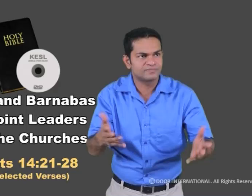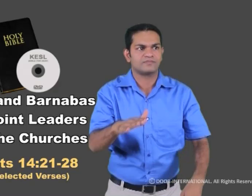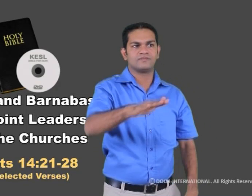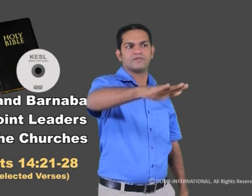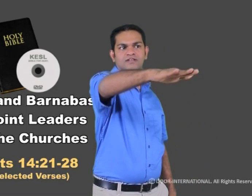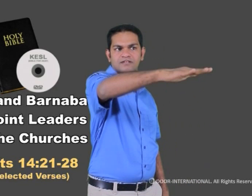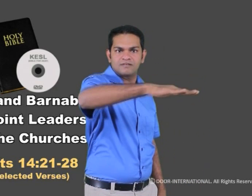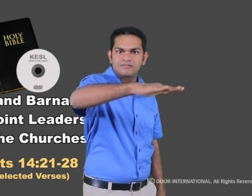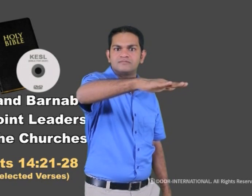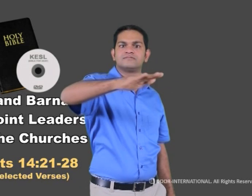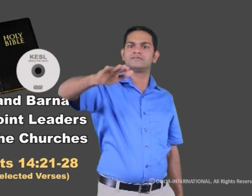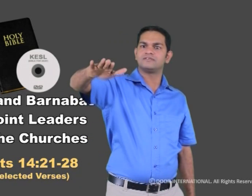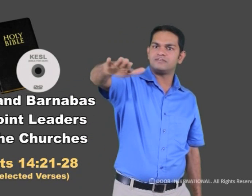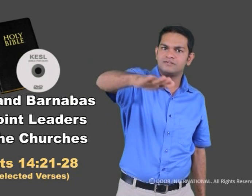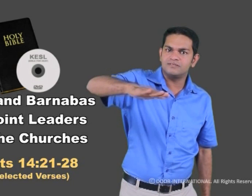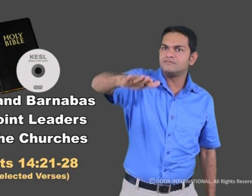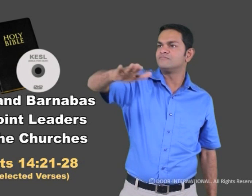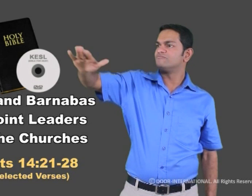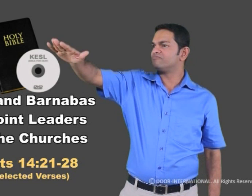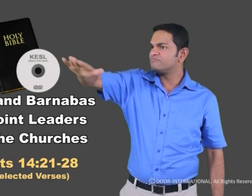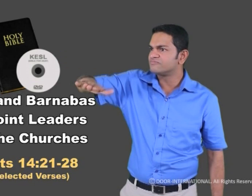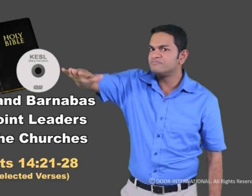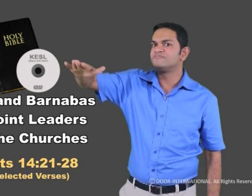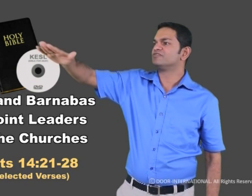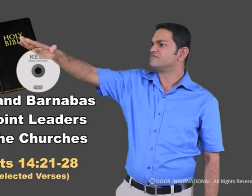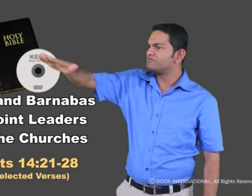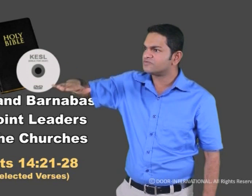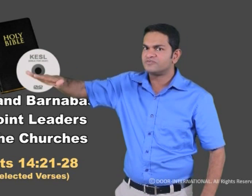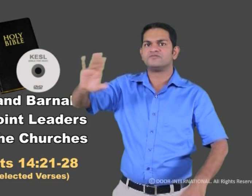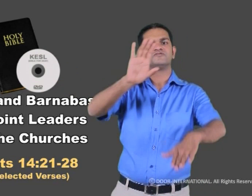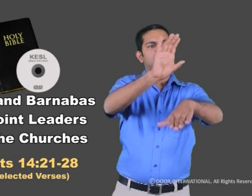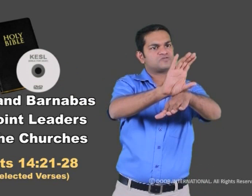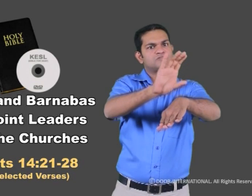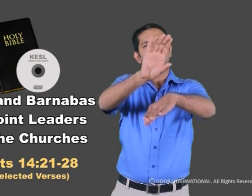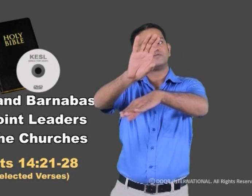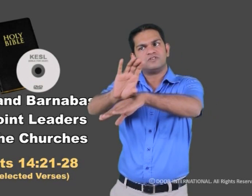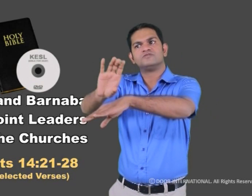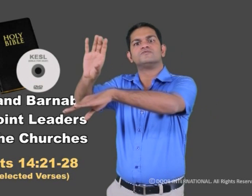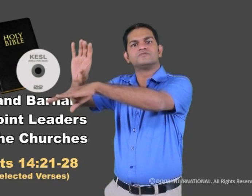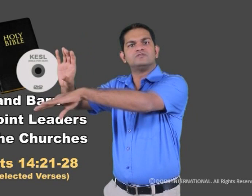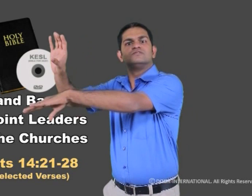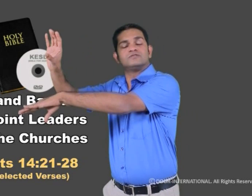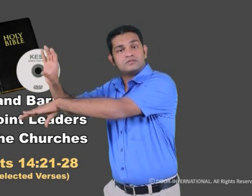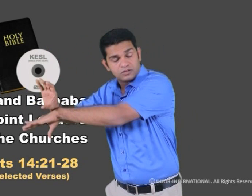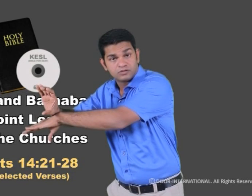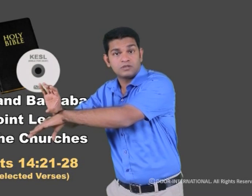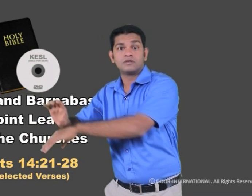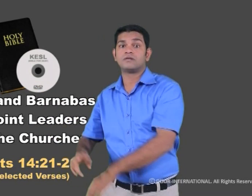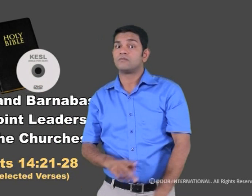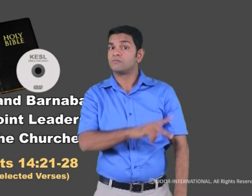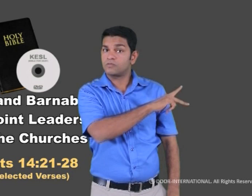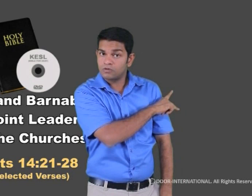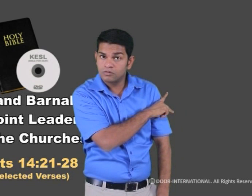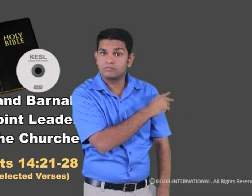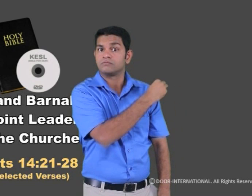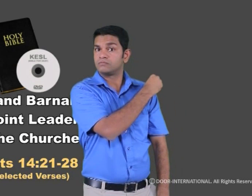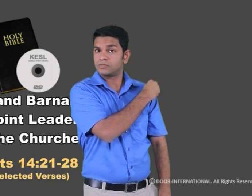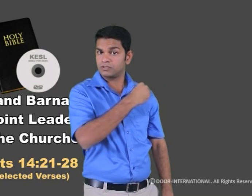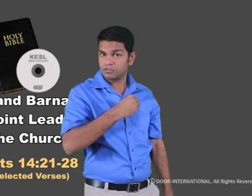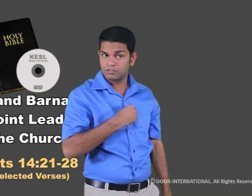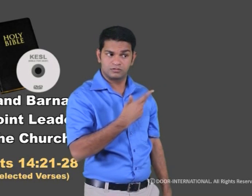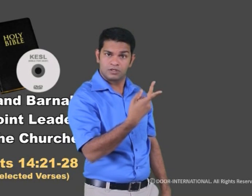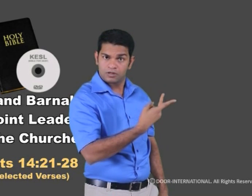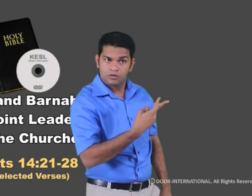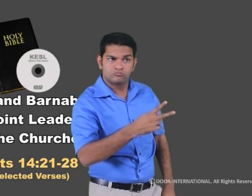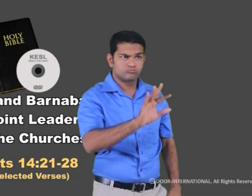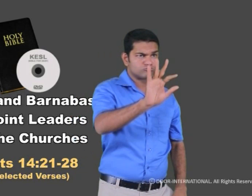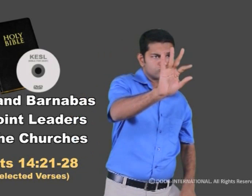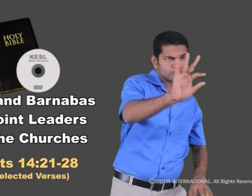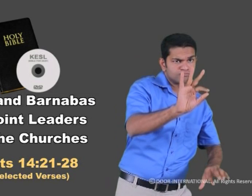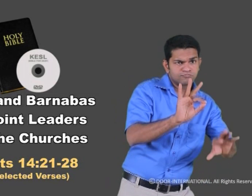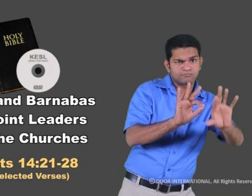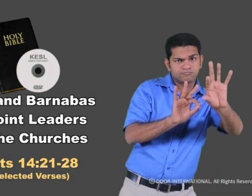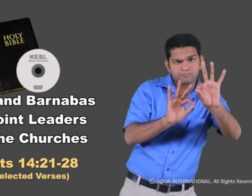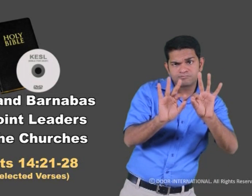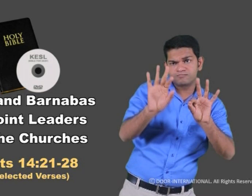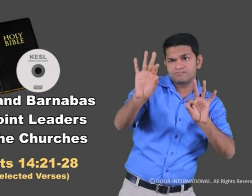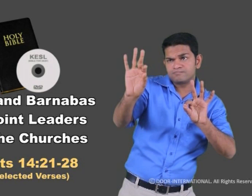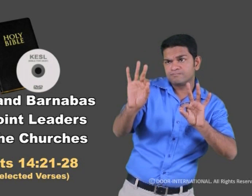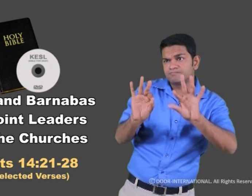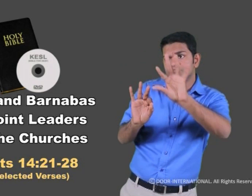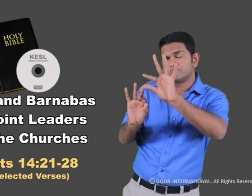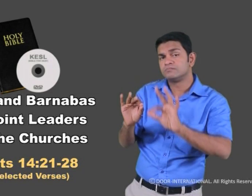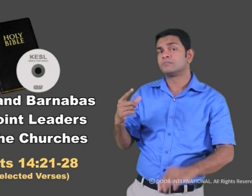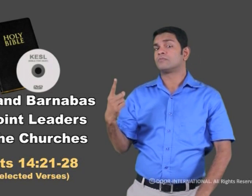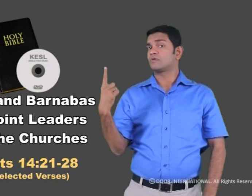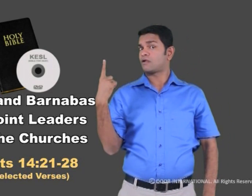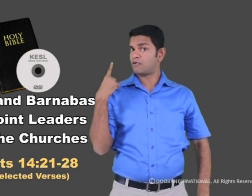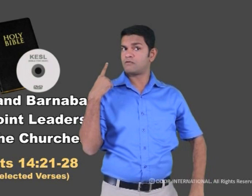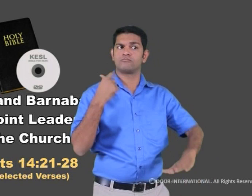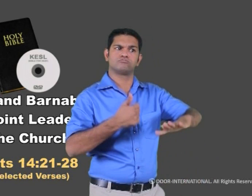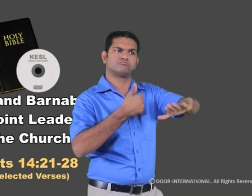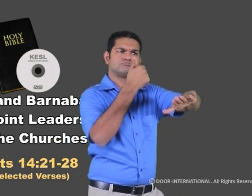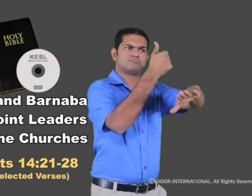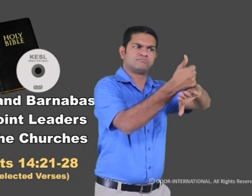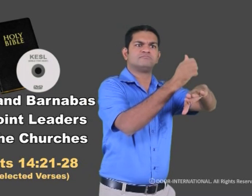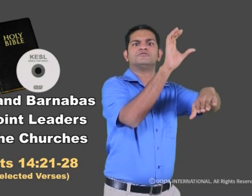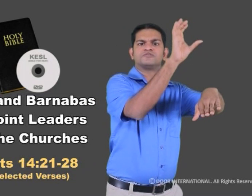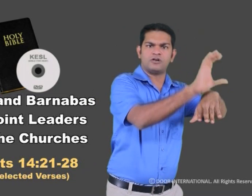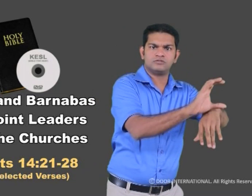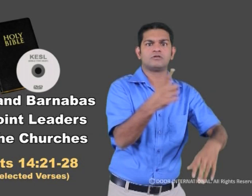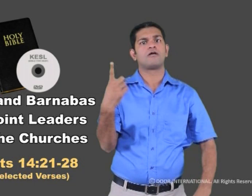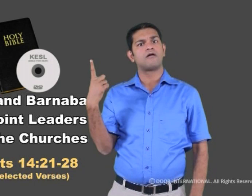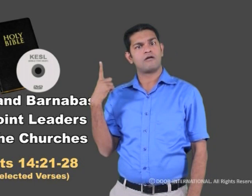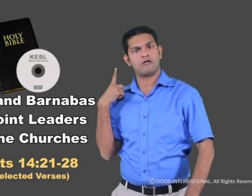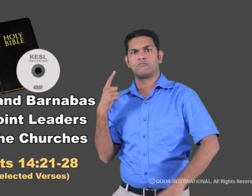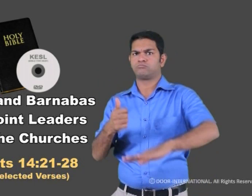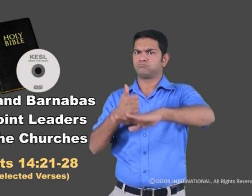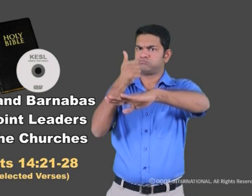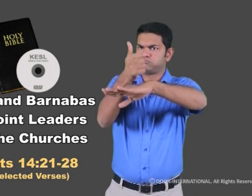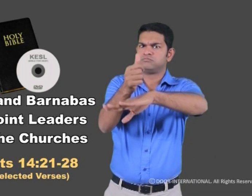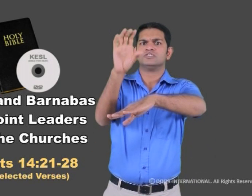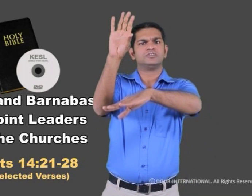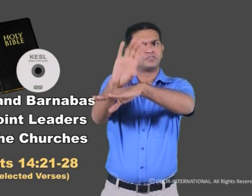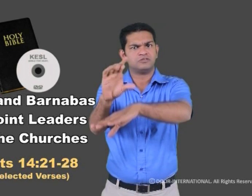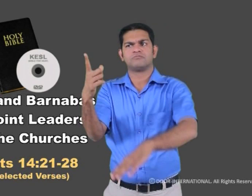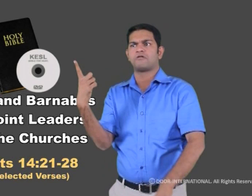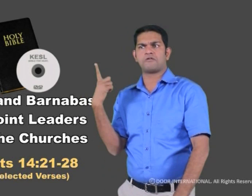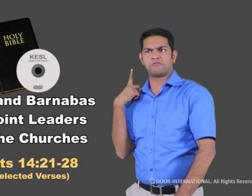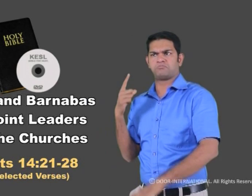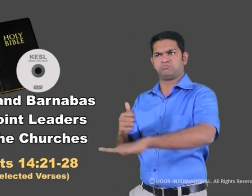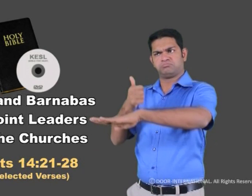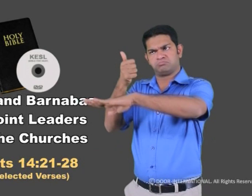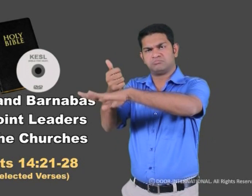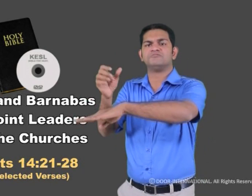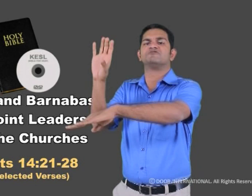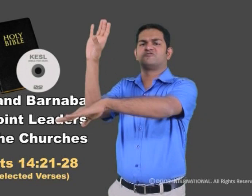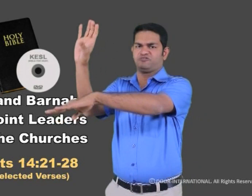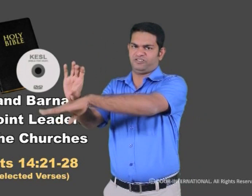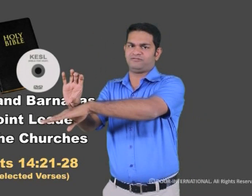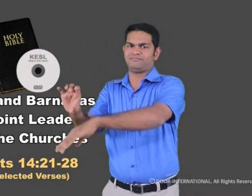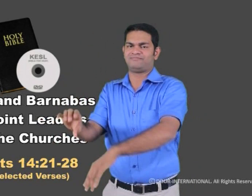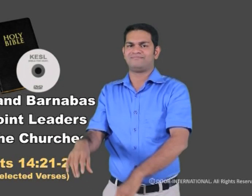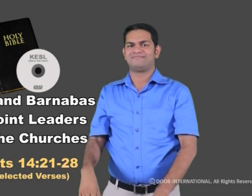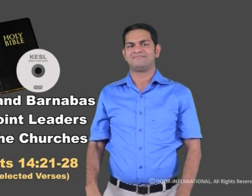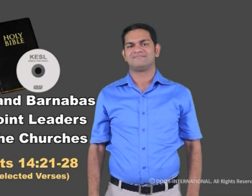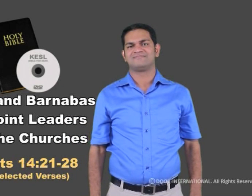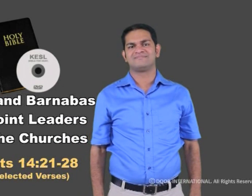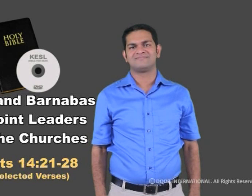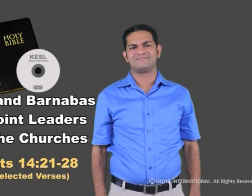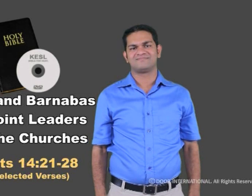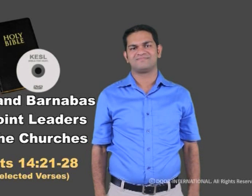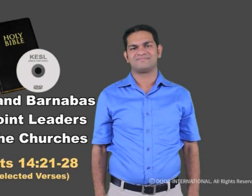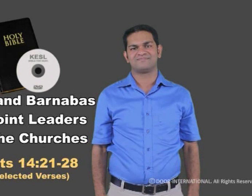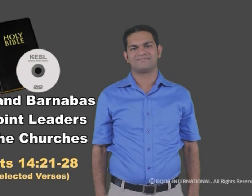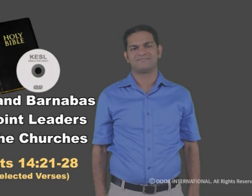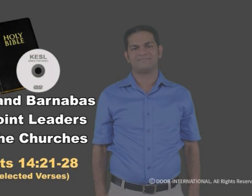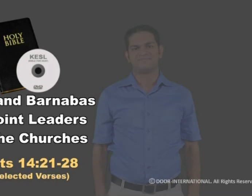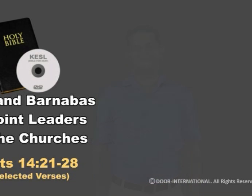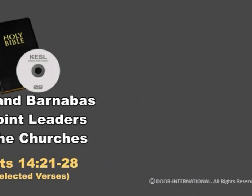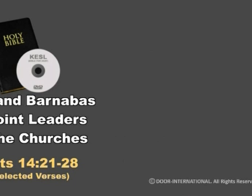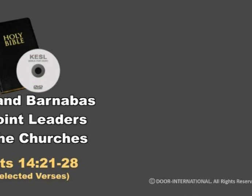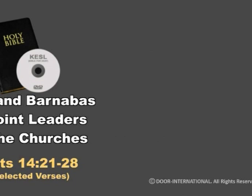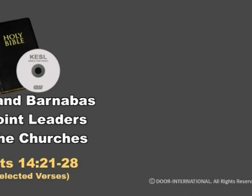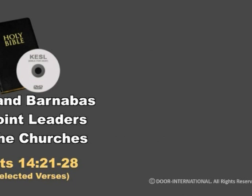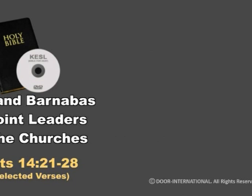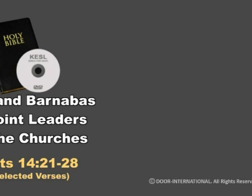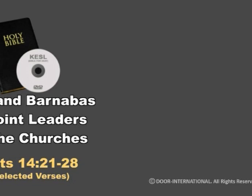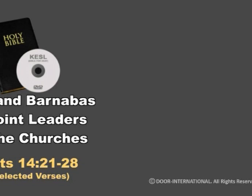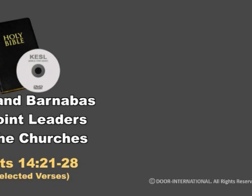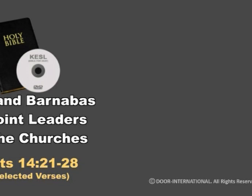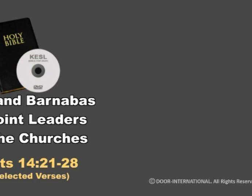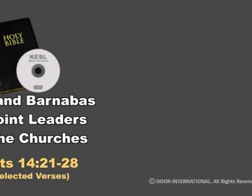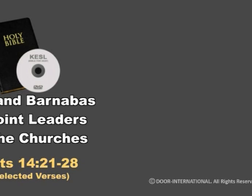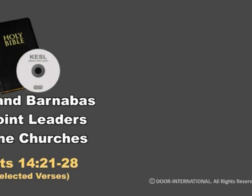Paul and Barnabas appoint leaders for the churches